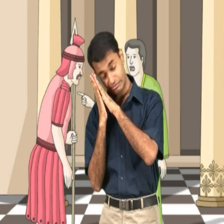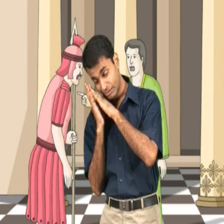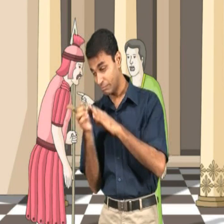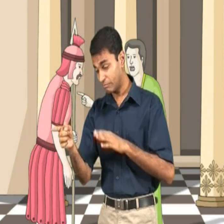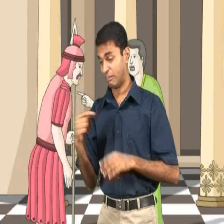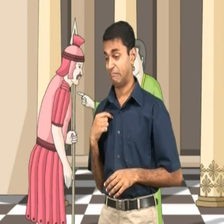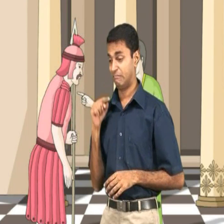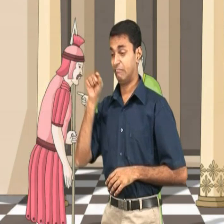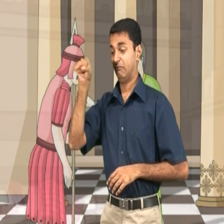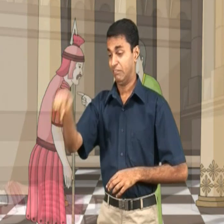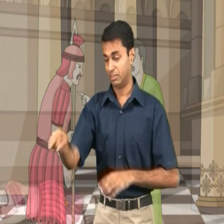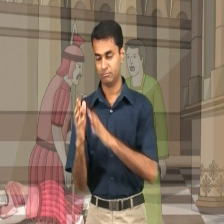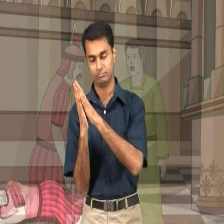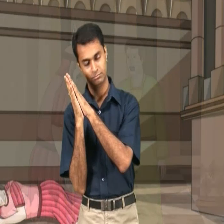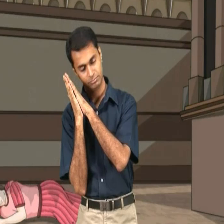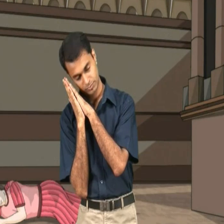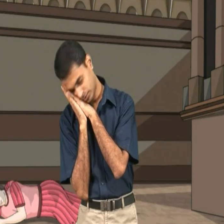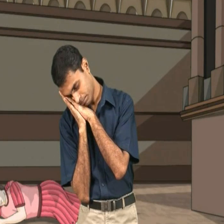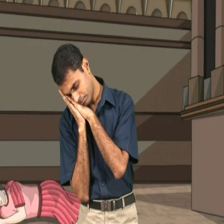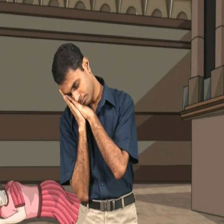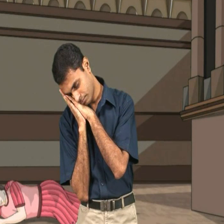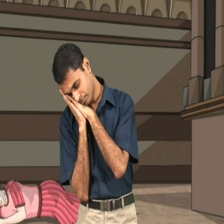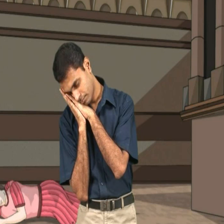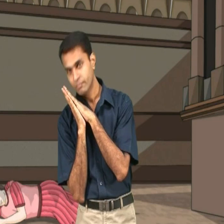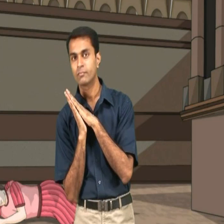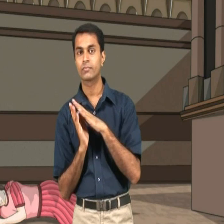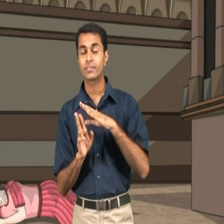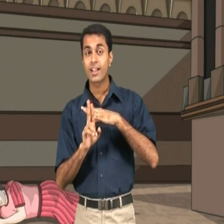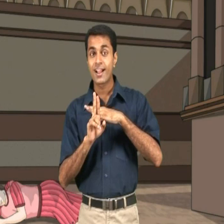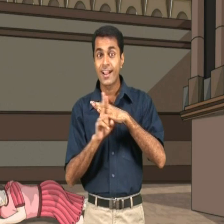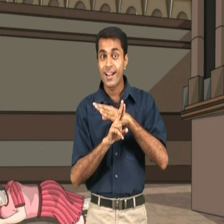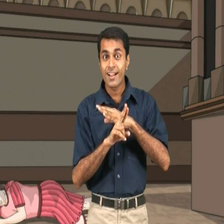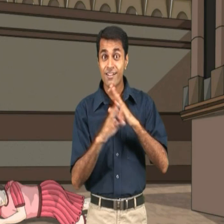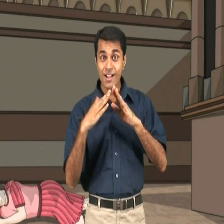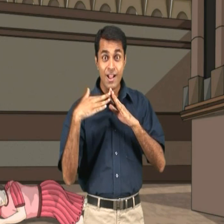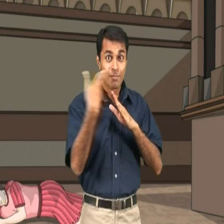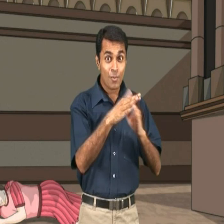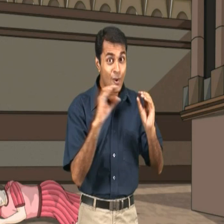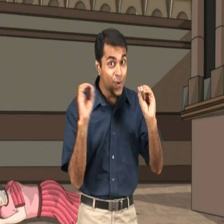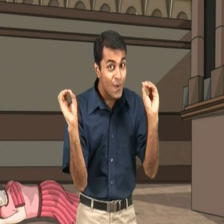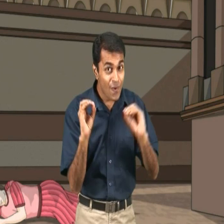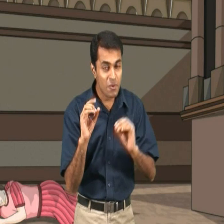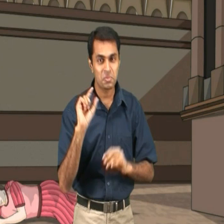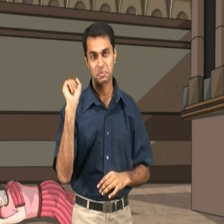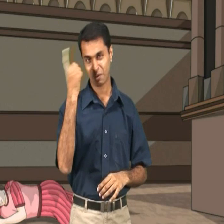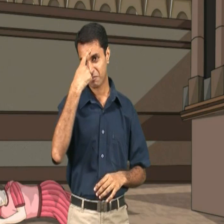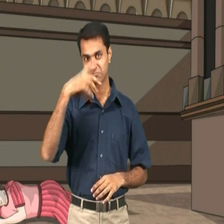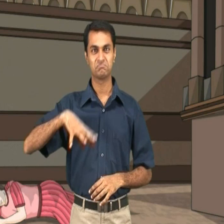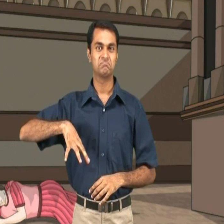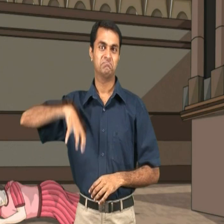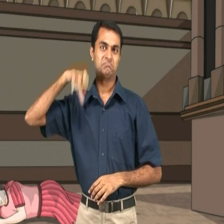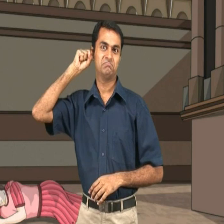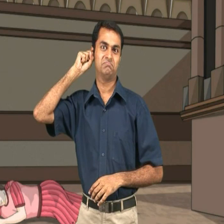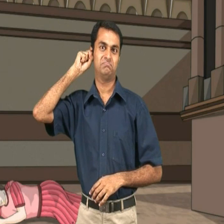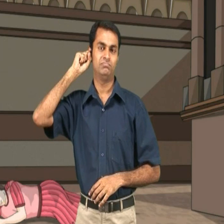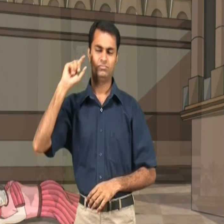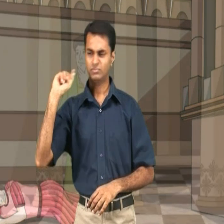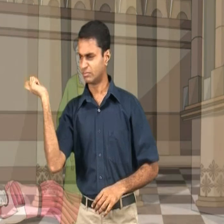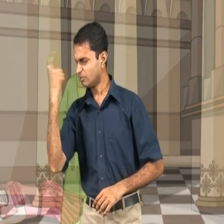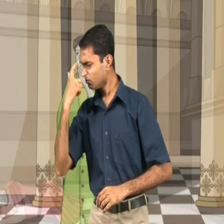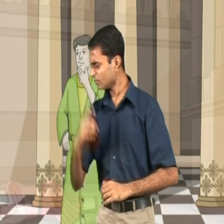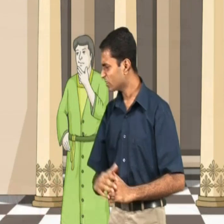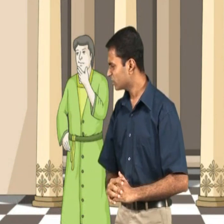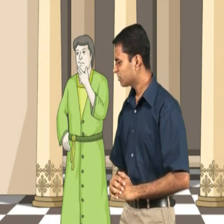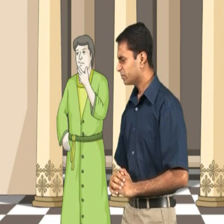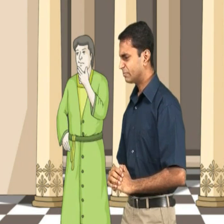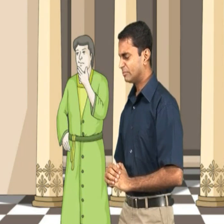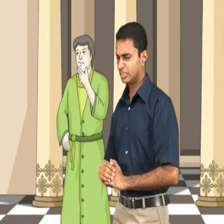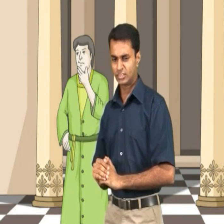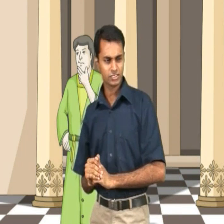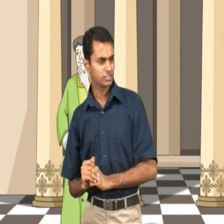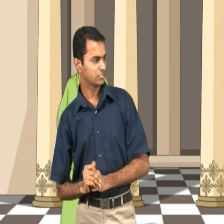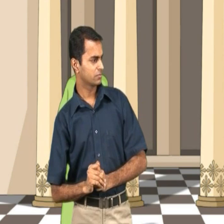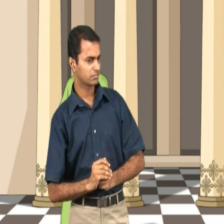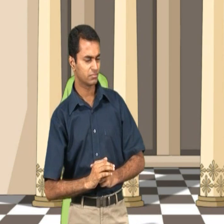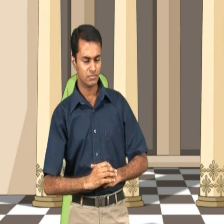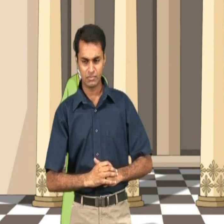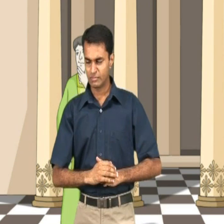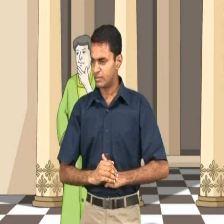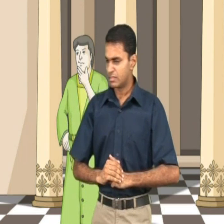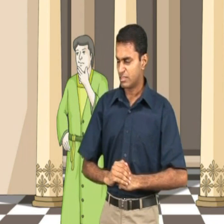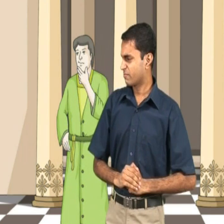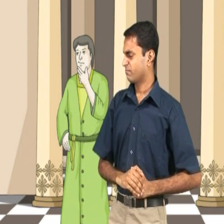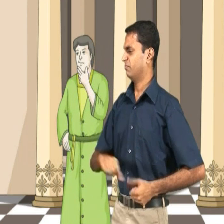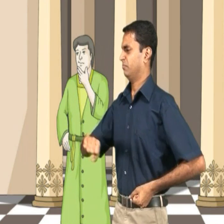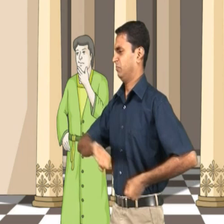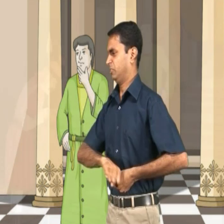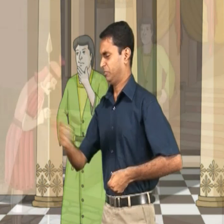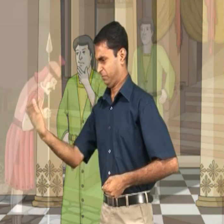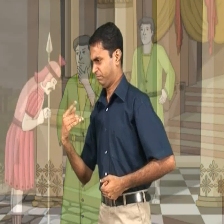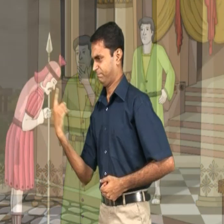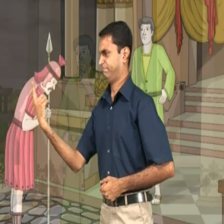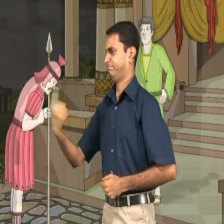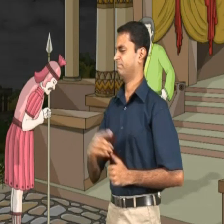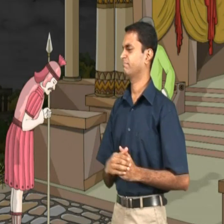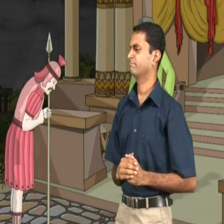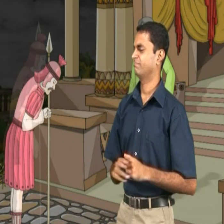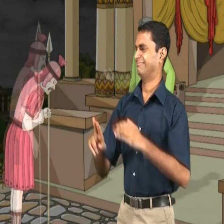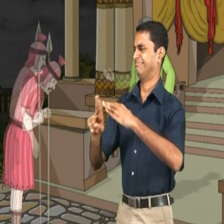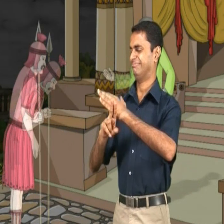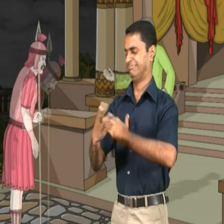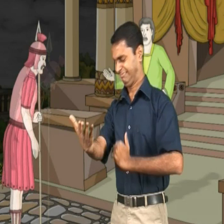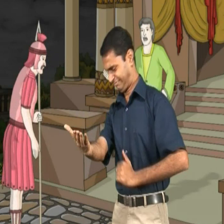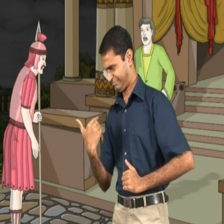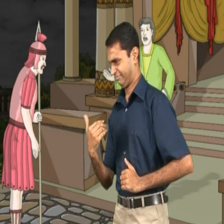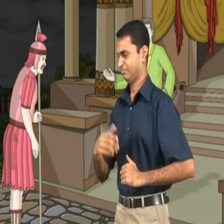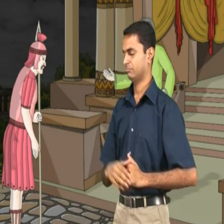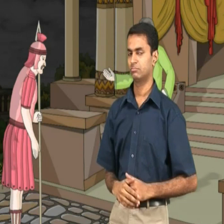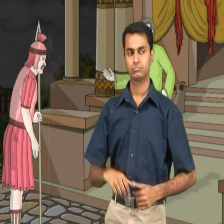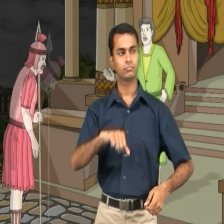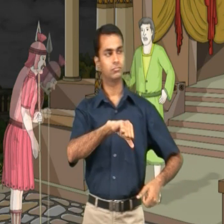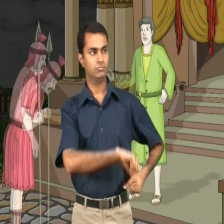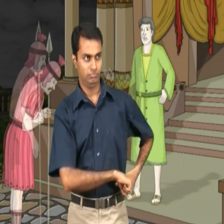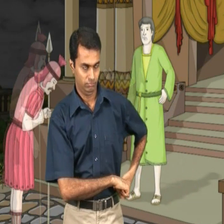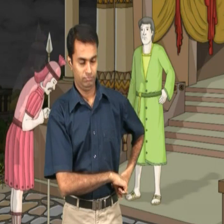But Uriah slept at the door of the palace with all his master’s servants; he did not go down to his house.